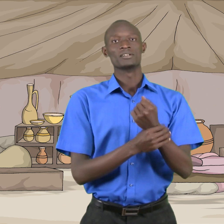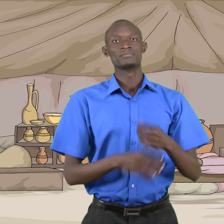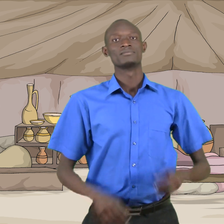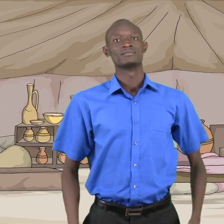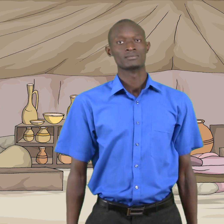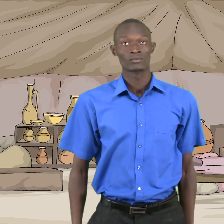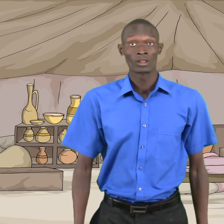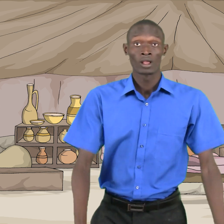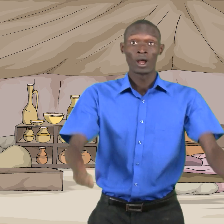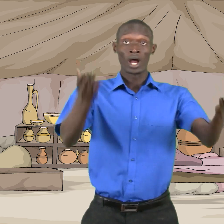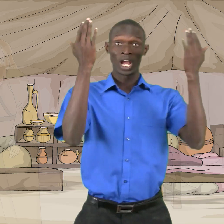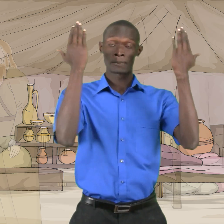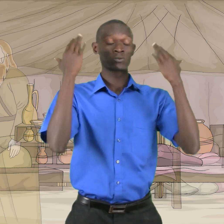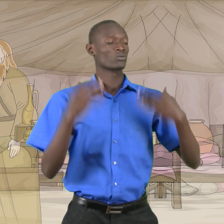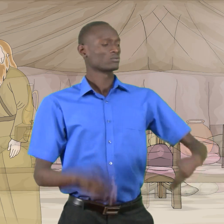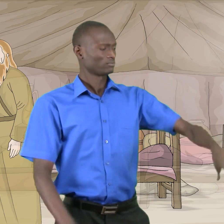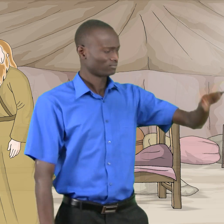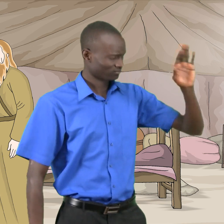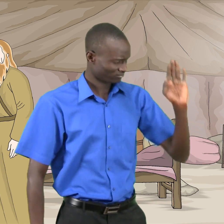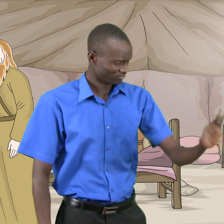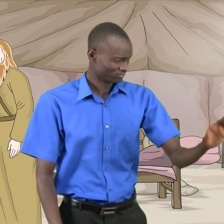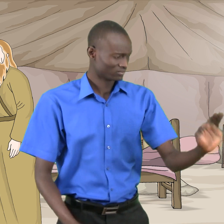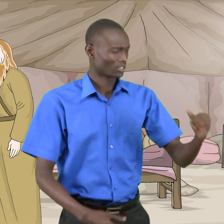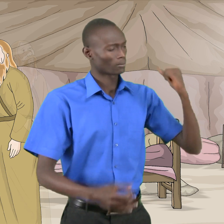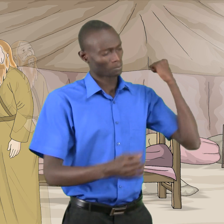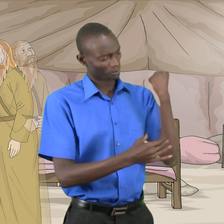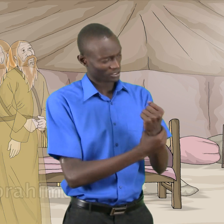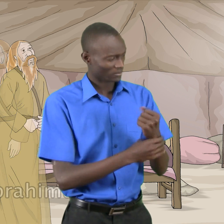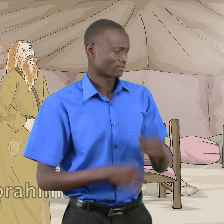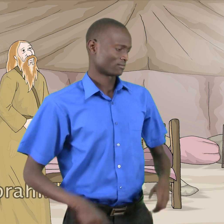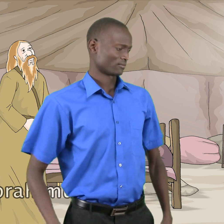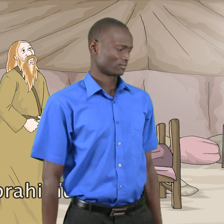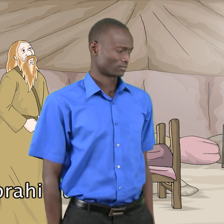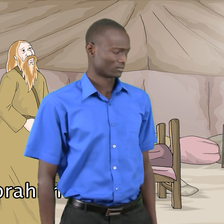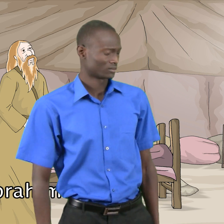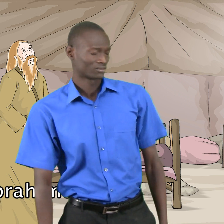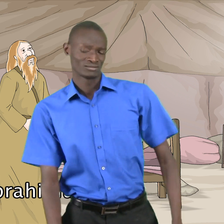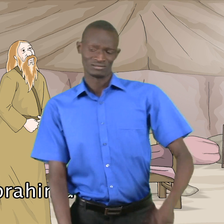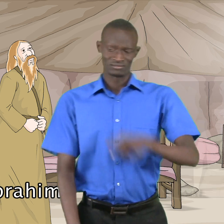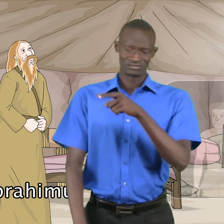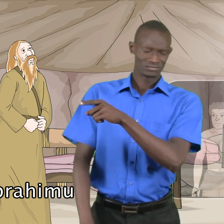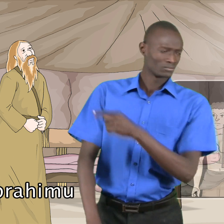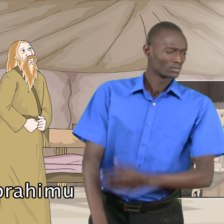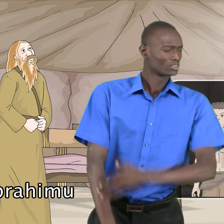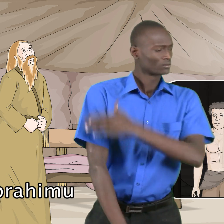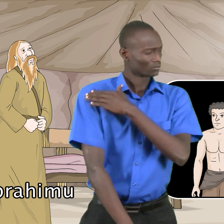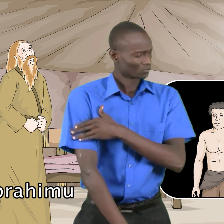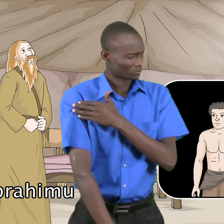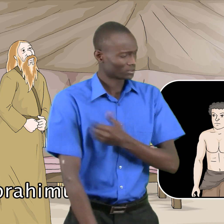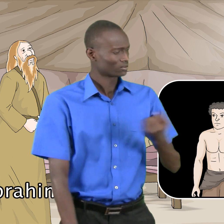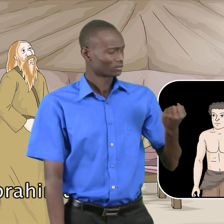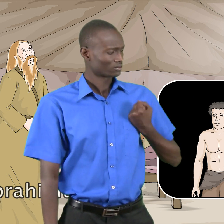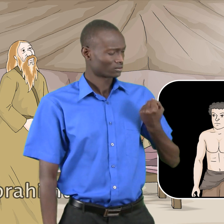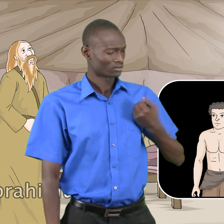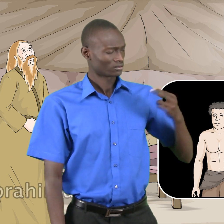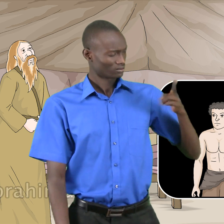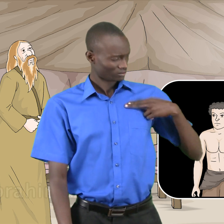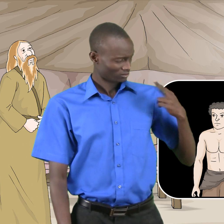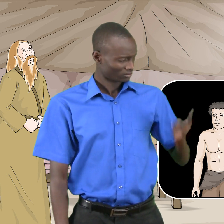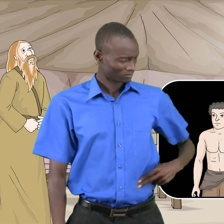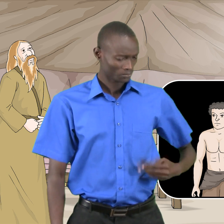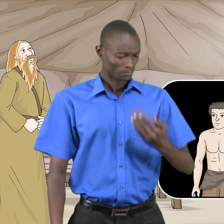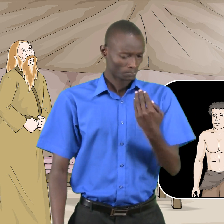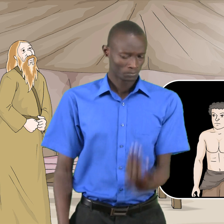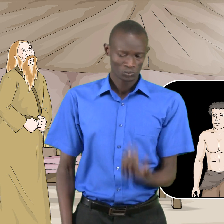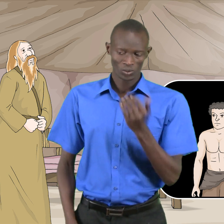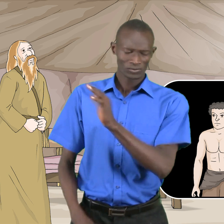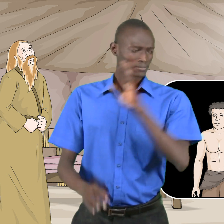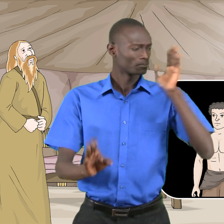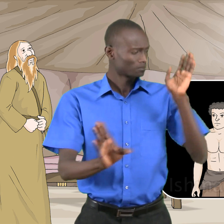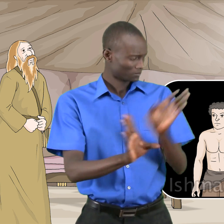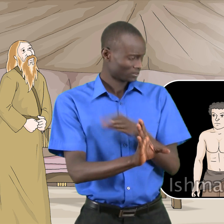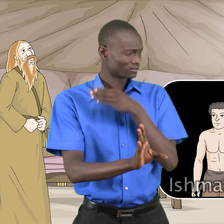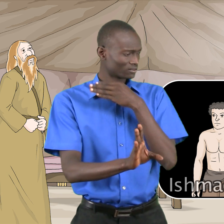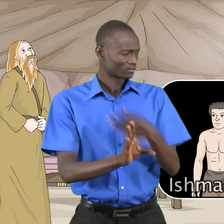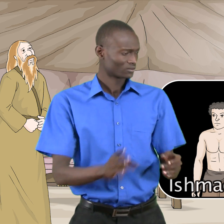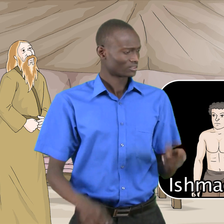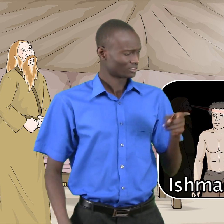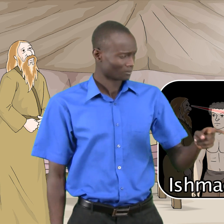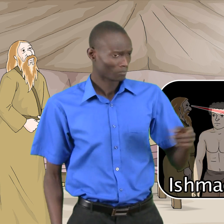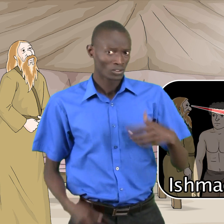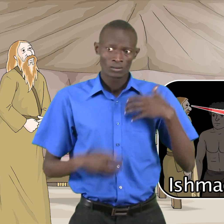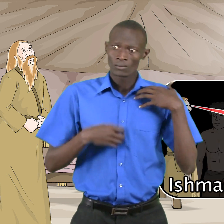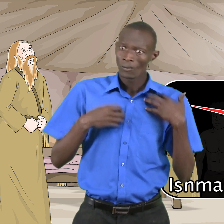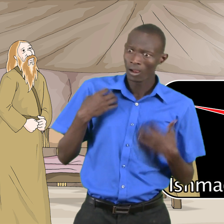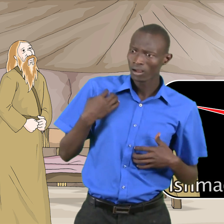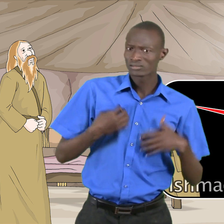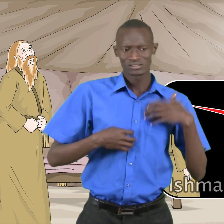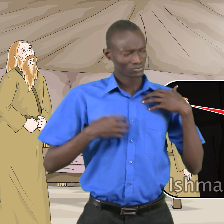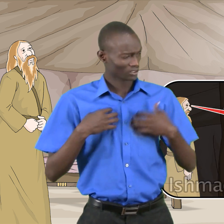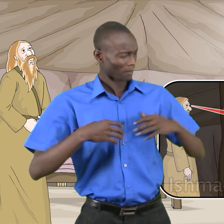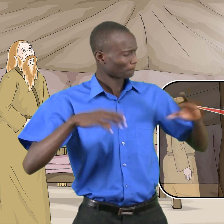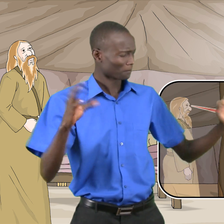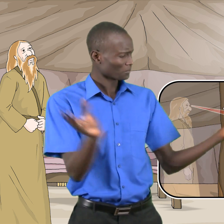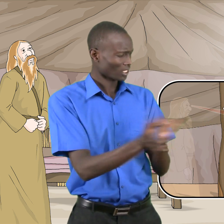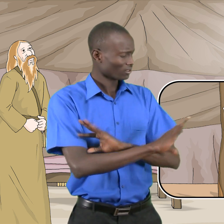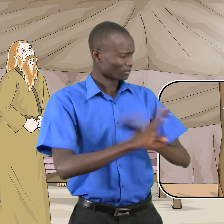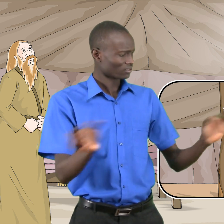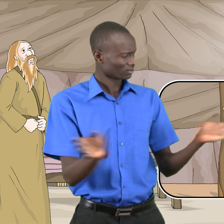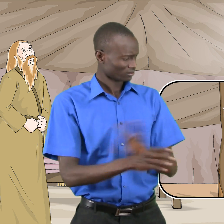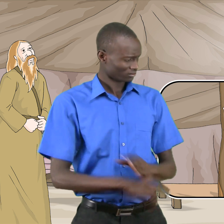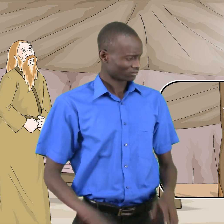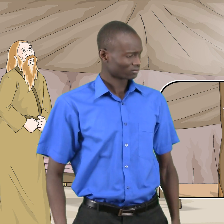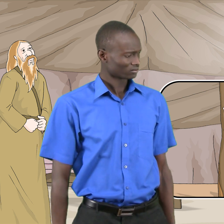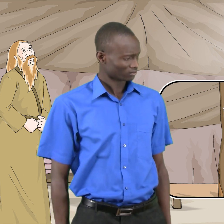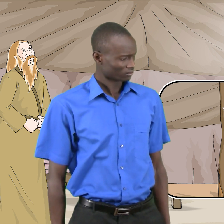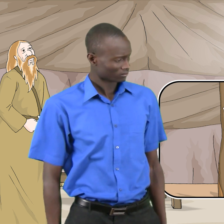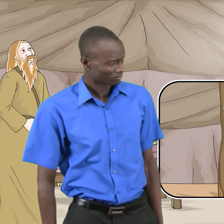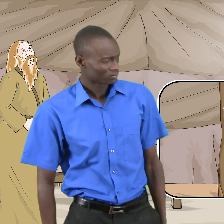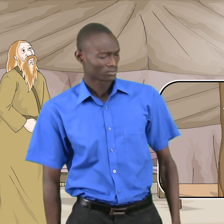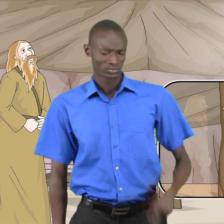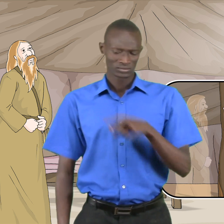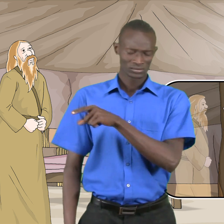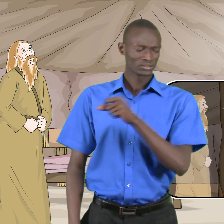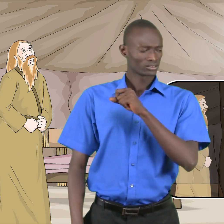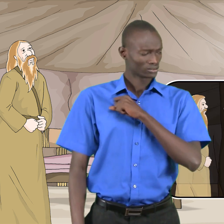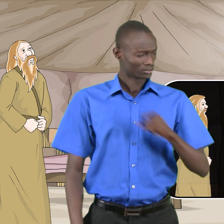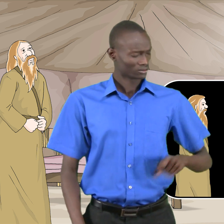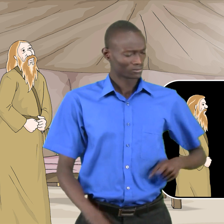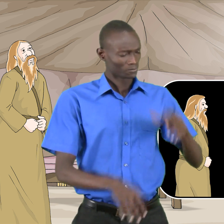But God said to Abraham, “Do not be distressed about the boy and your maidservant.